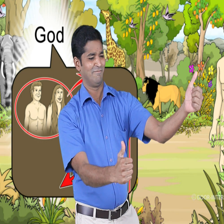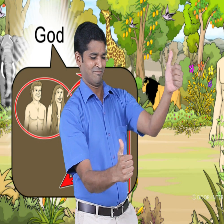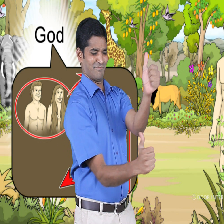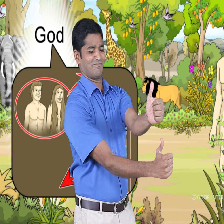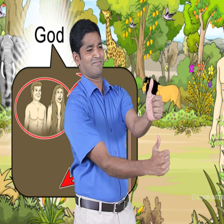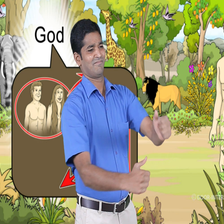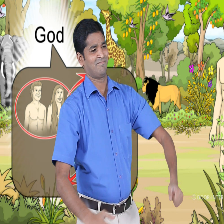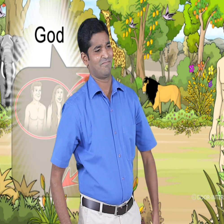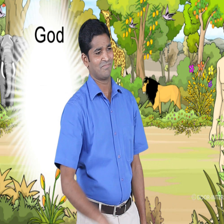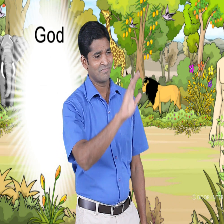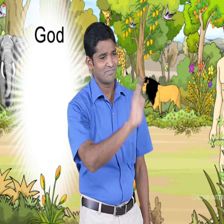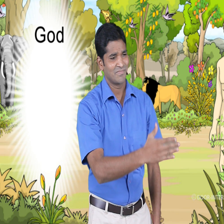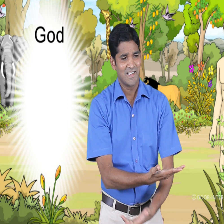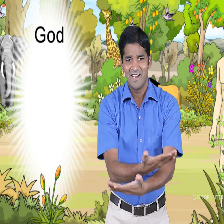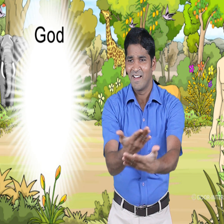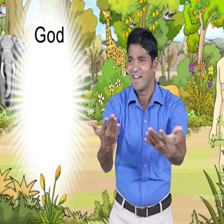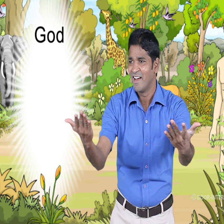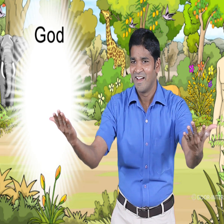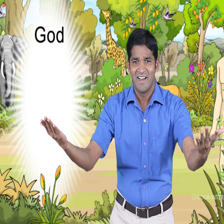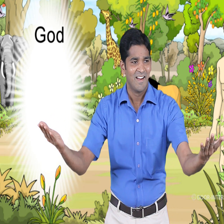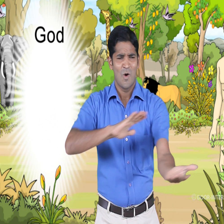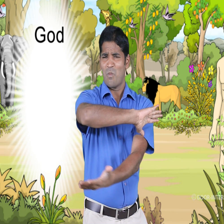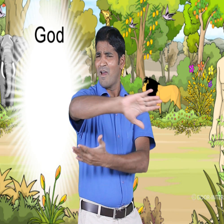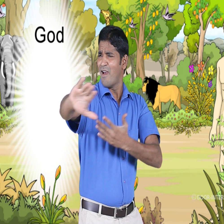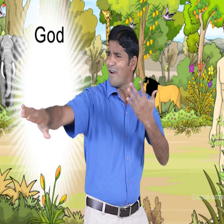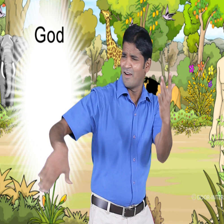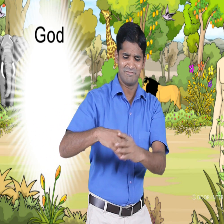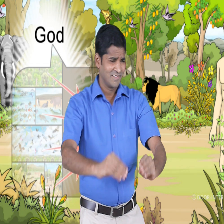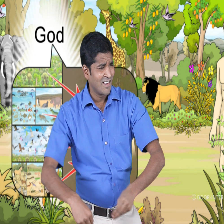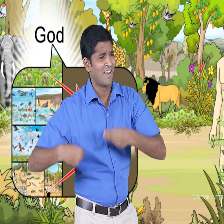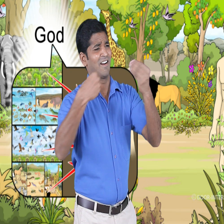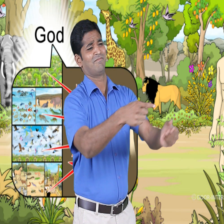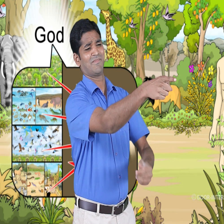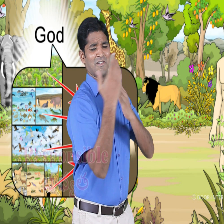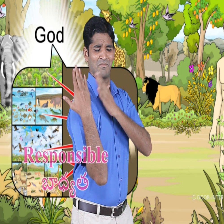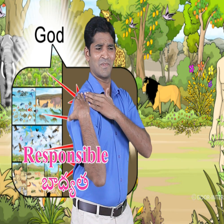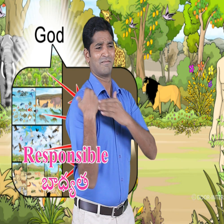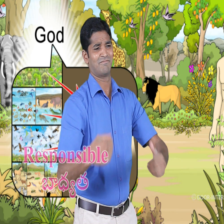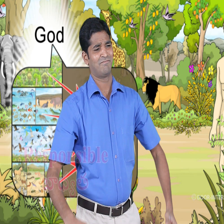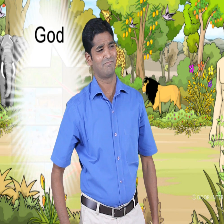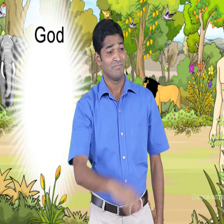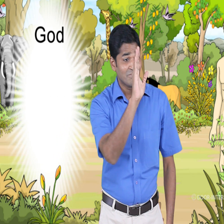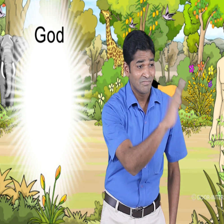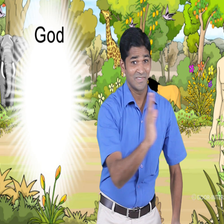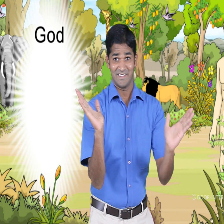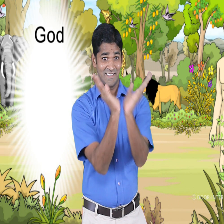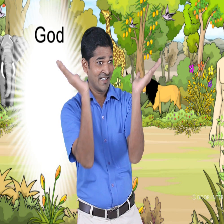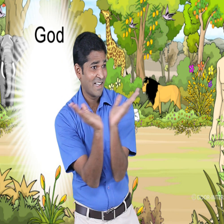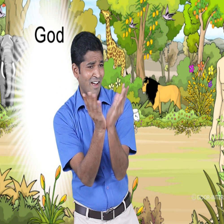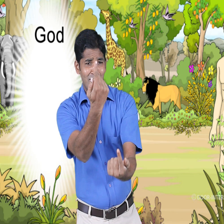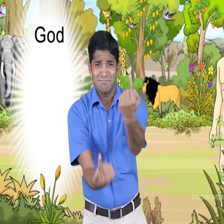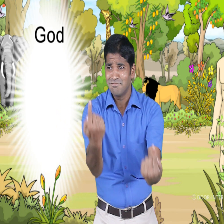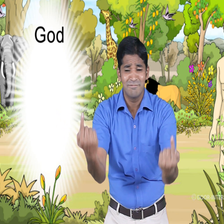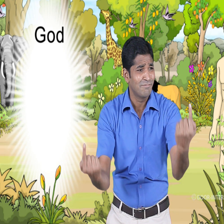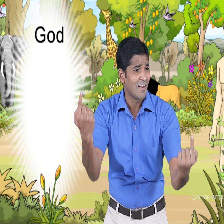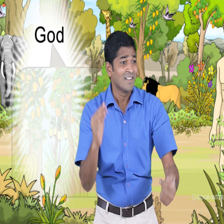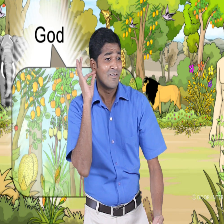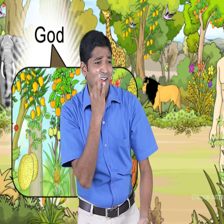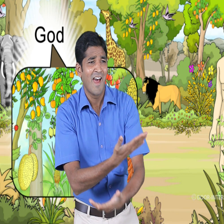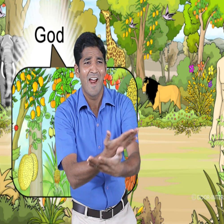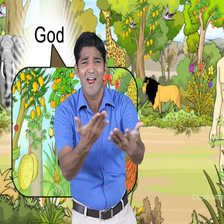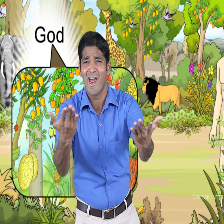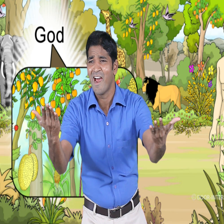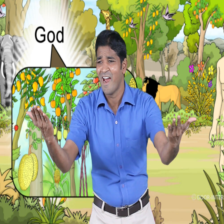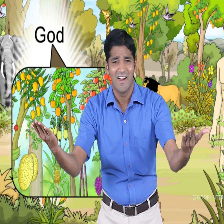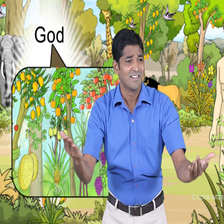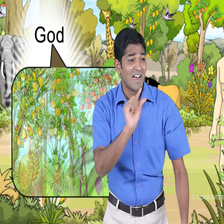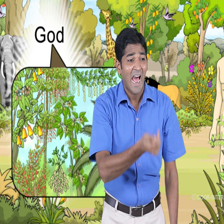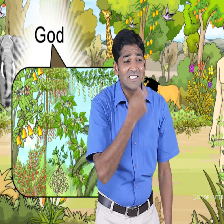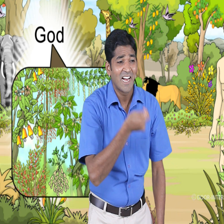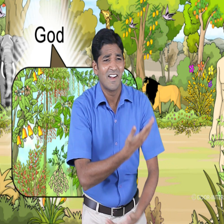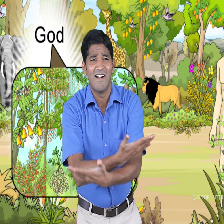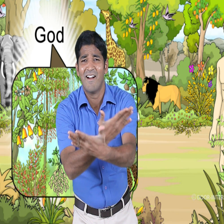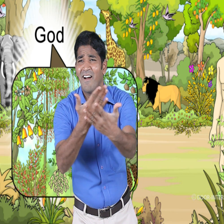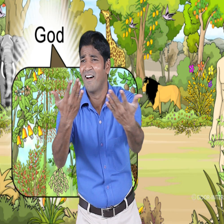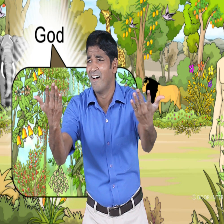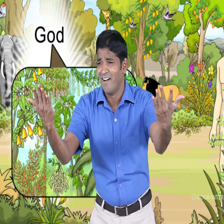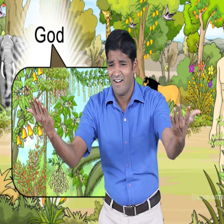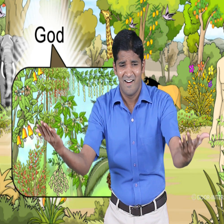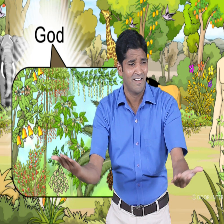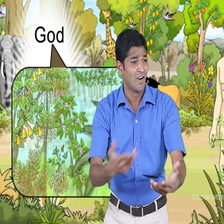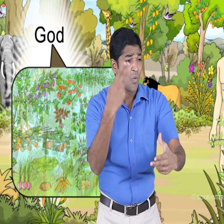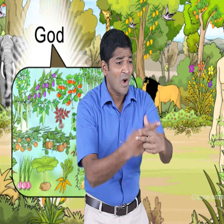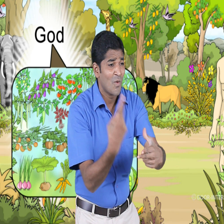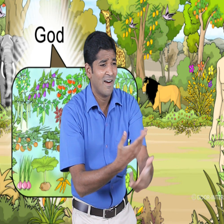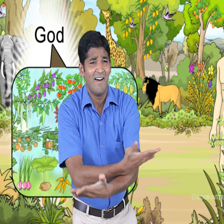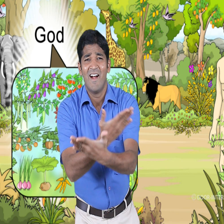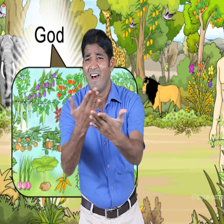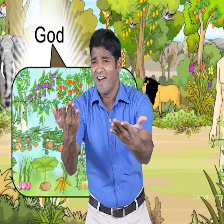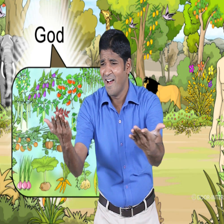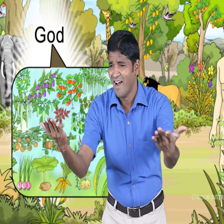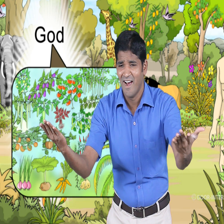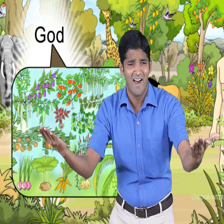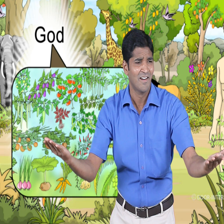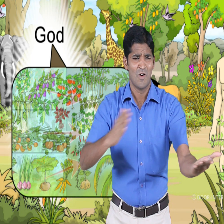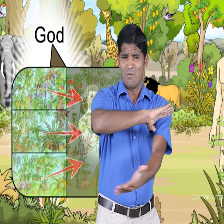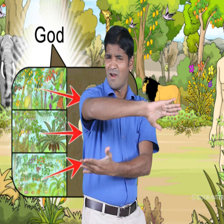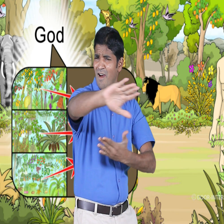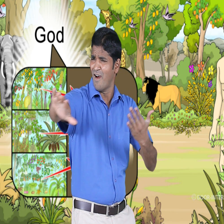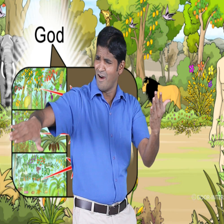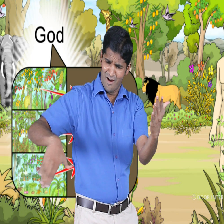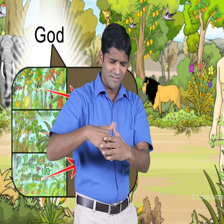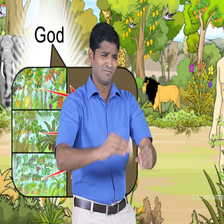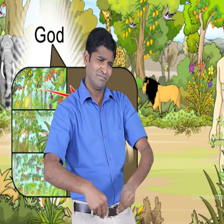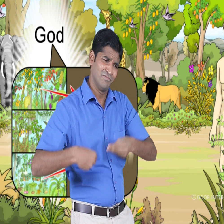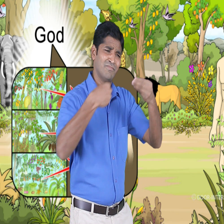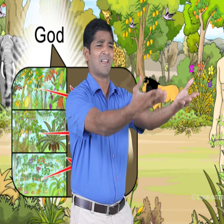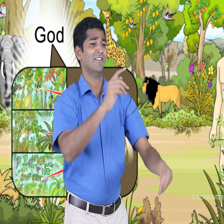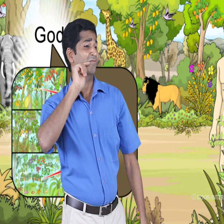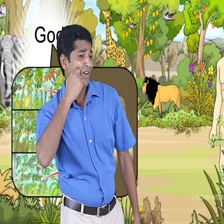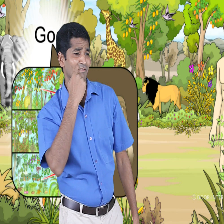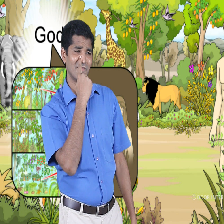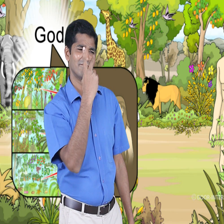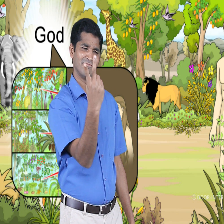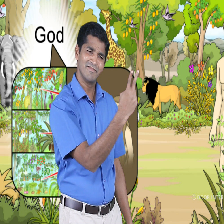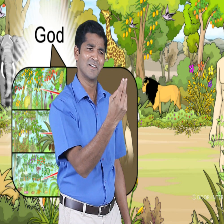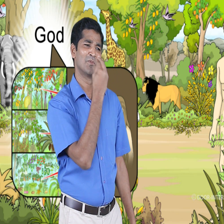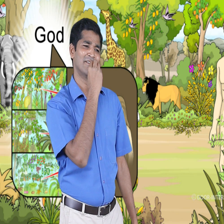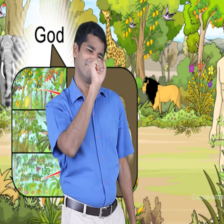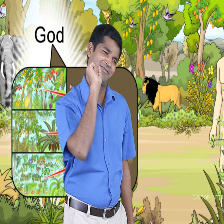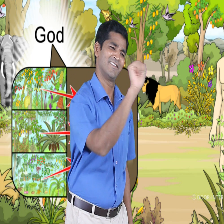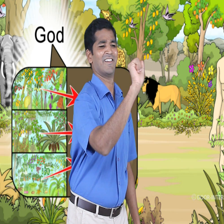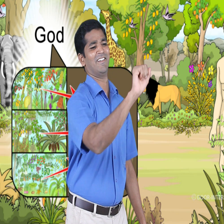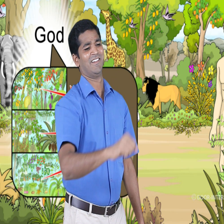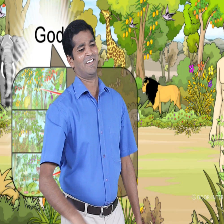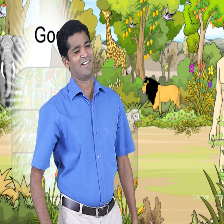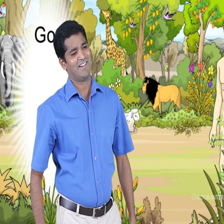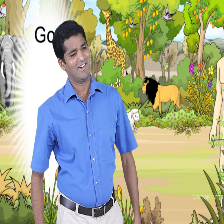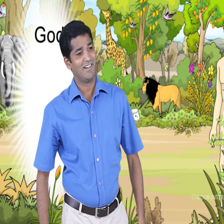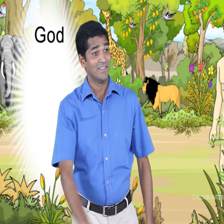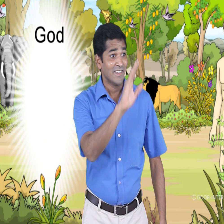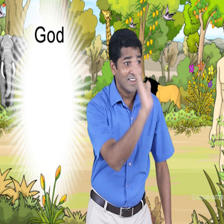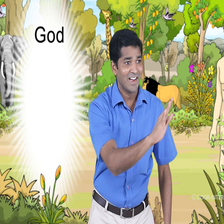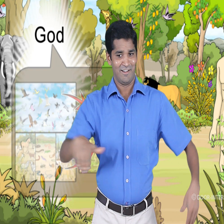Then God said, “Behold, I have given you every seed-bearing plant on the face of all the earth, and every tree whose fruit contains seed.